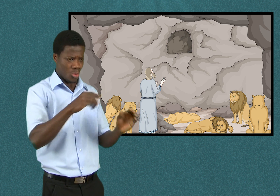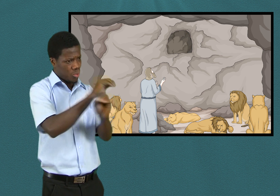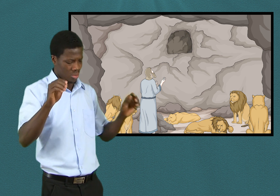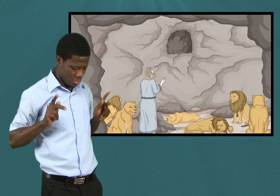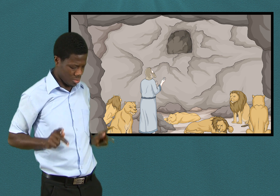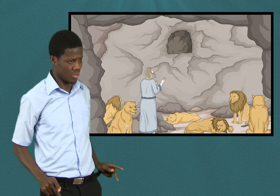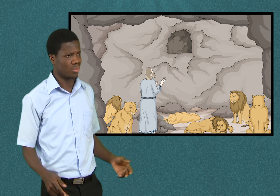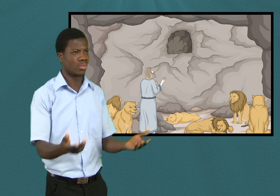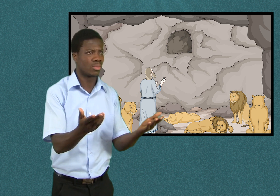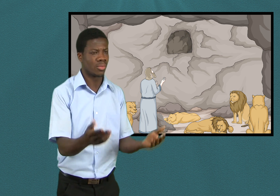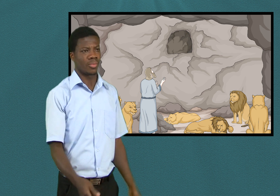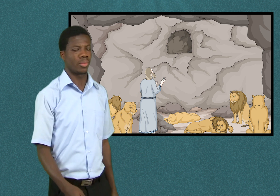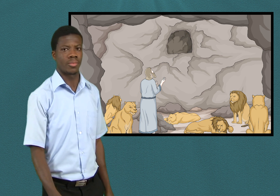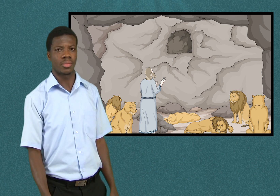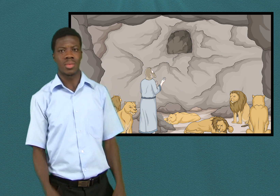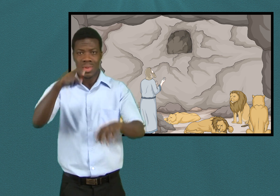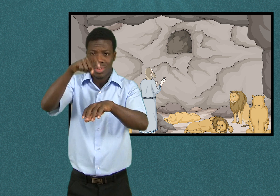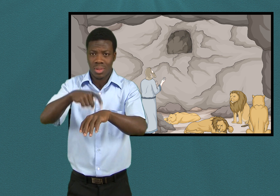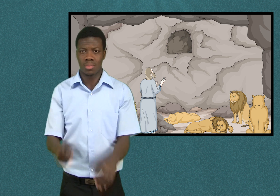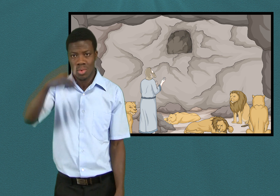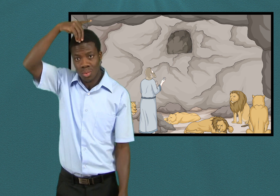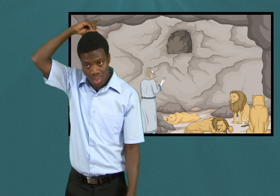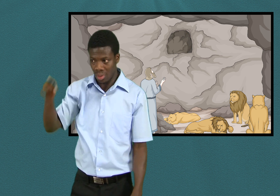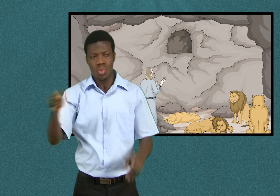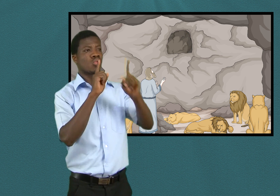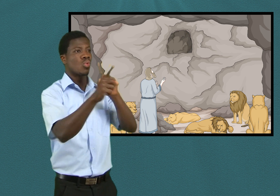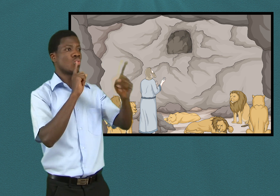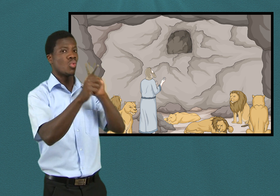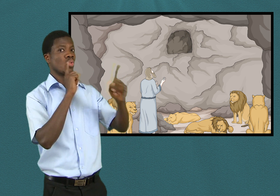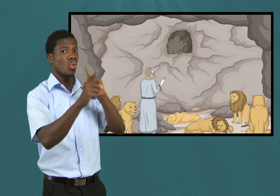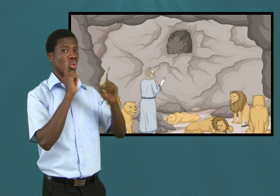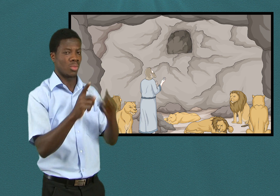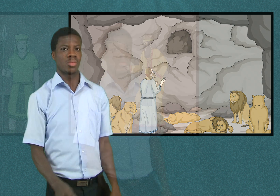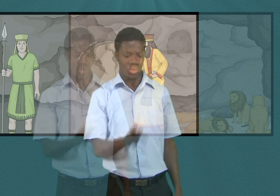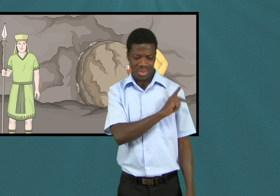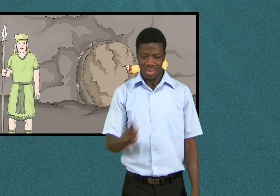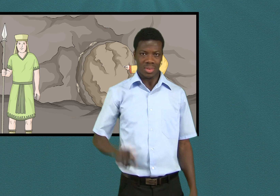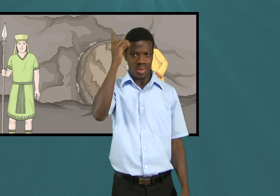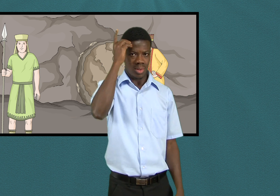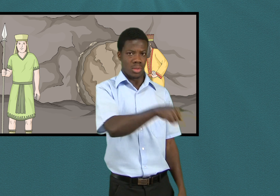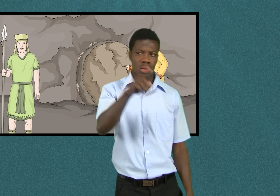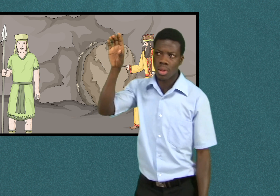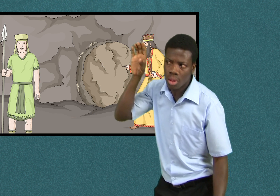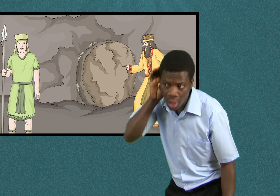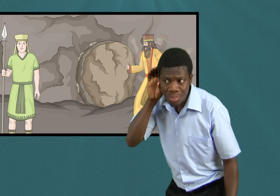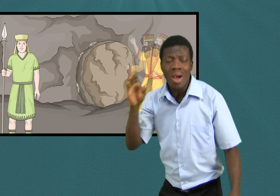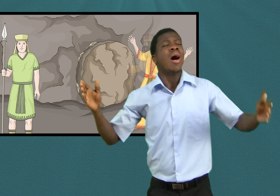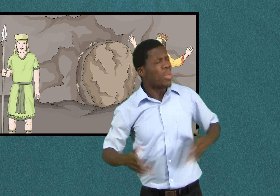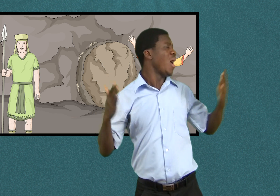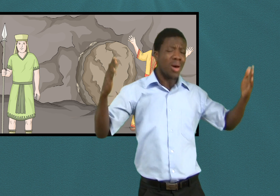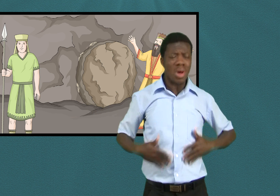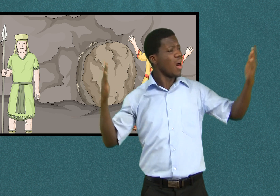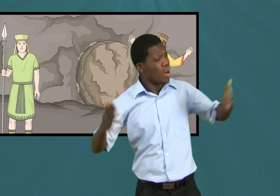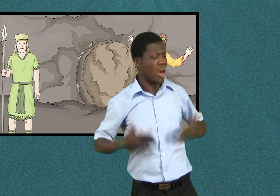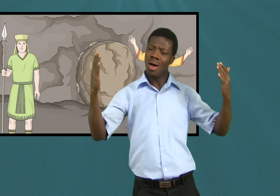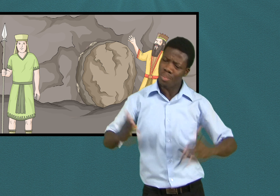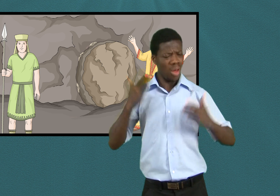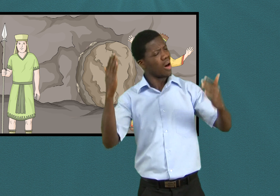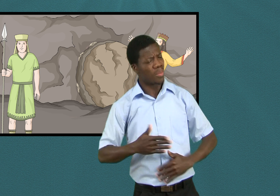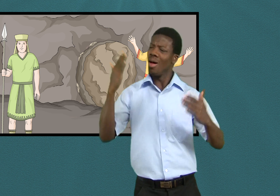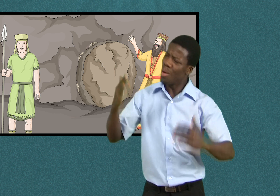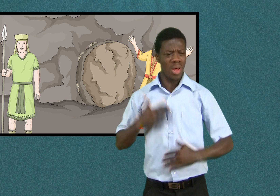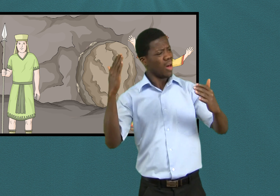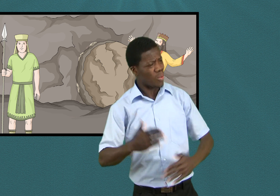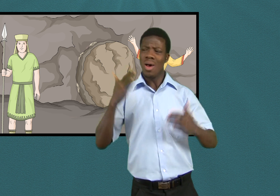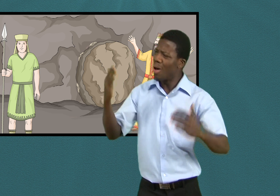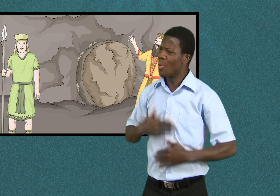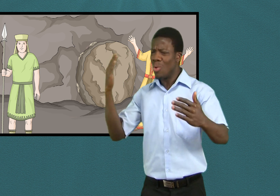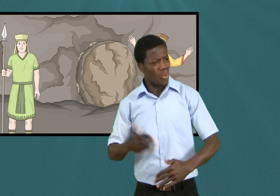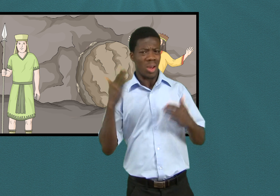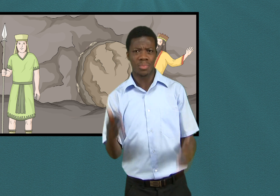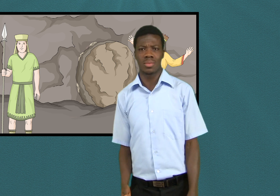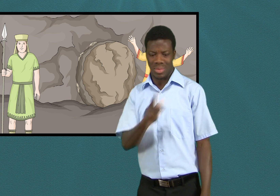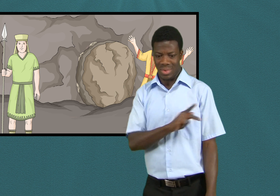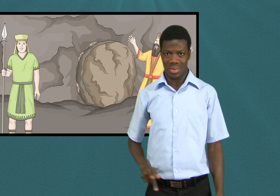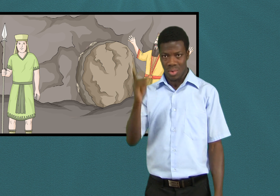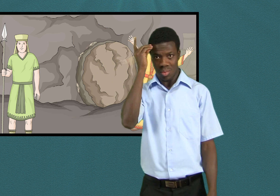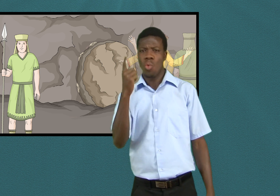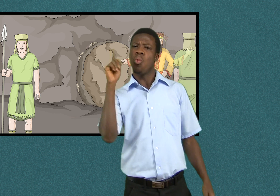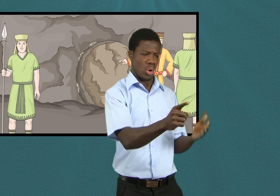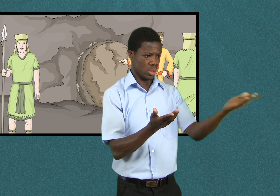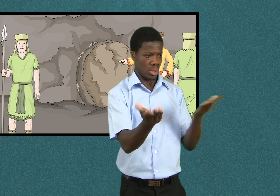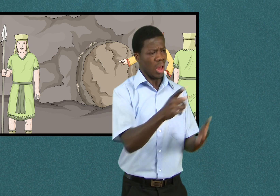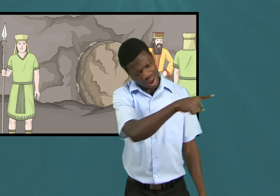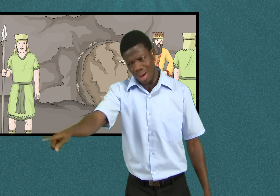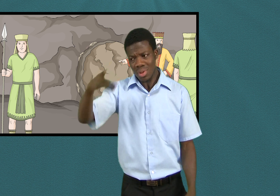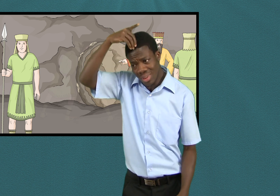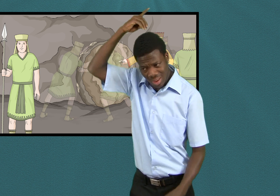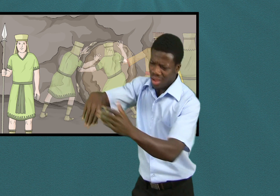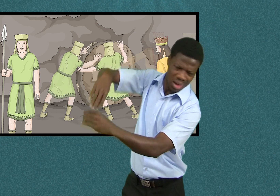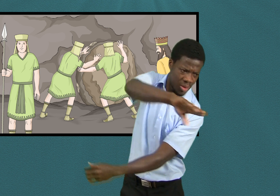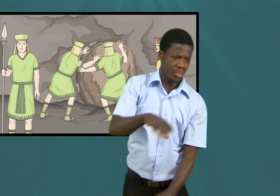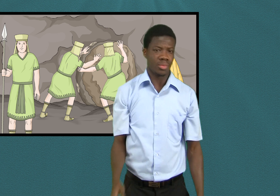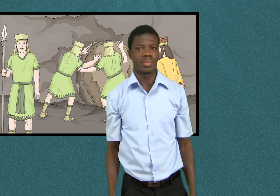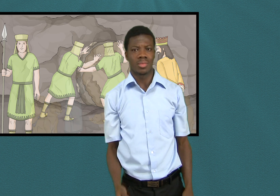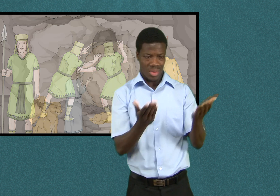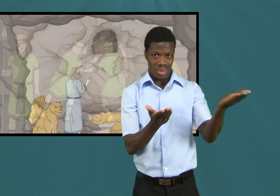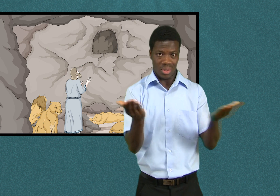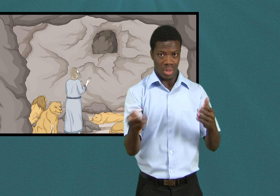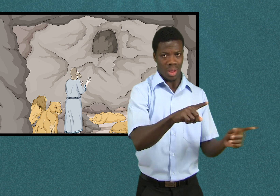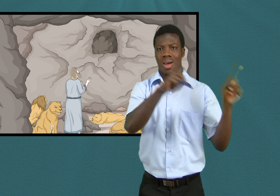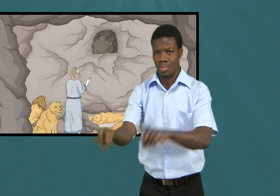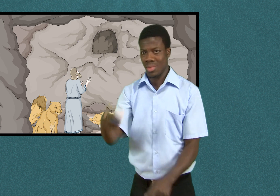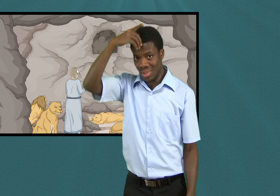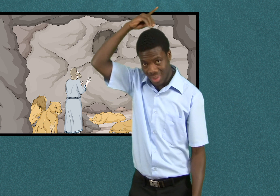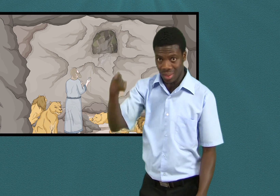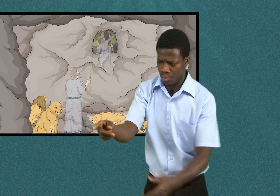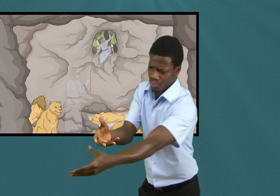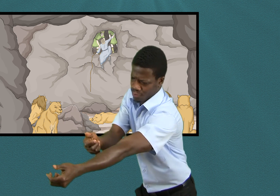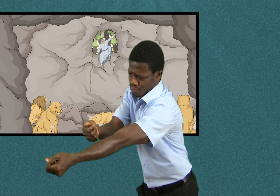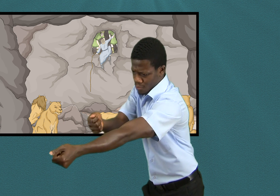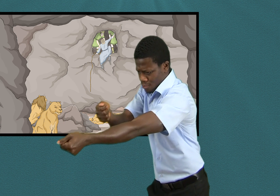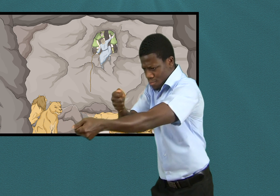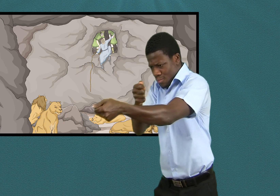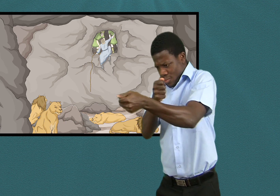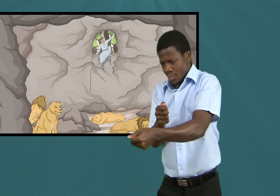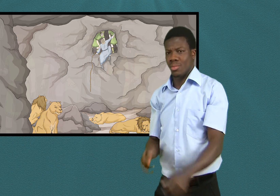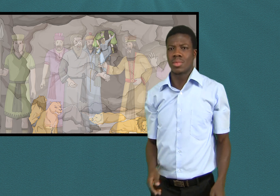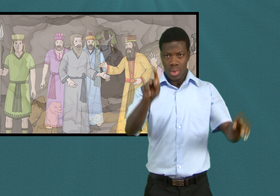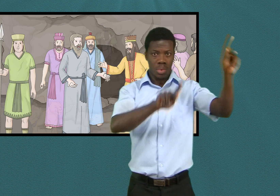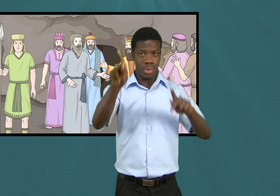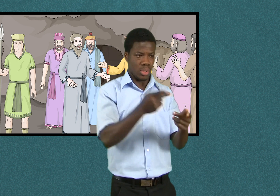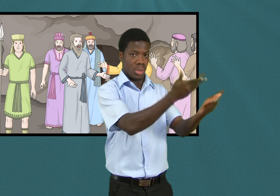The king was overjoyed and gave orders to lift Daniel out of the den, and when Daniel was lifted out of the den, no wounds whatsoever were found on him, because he had trusted in his God.